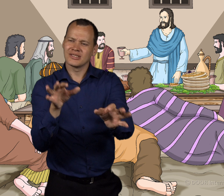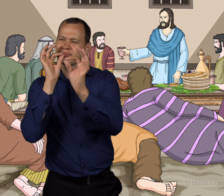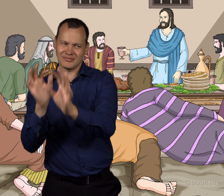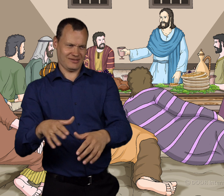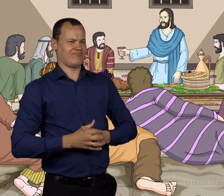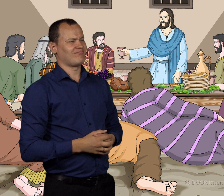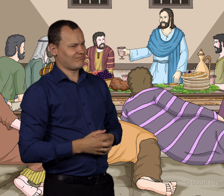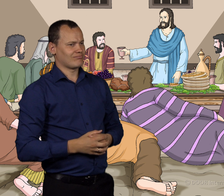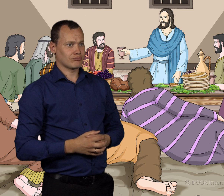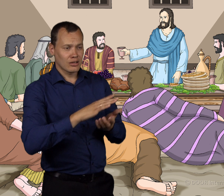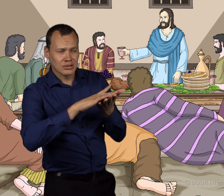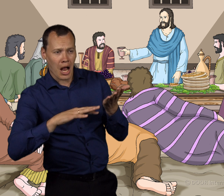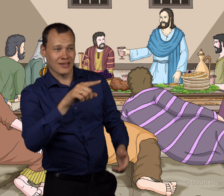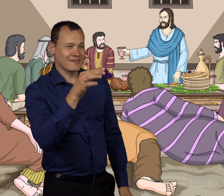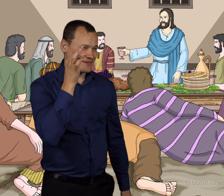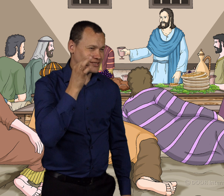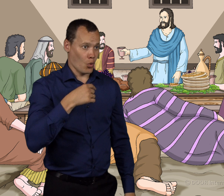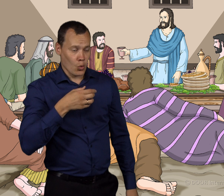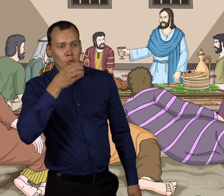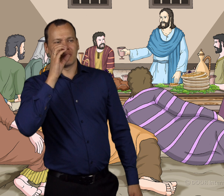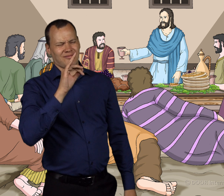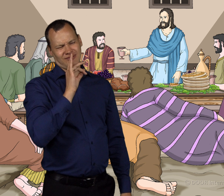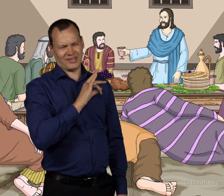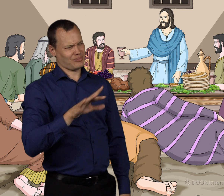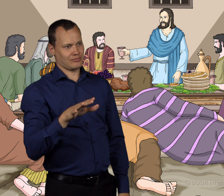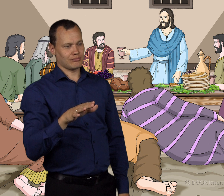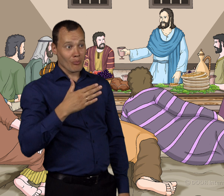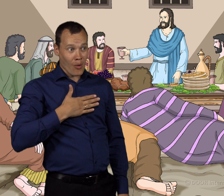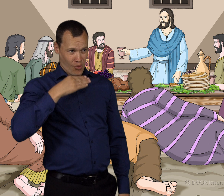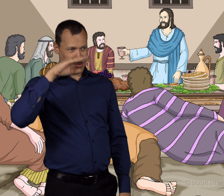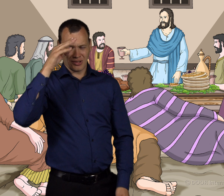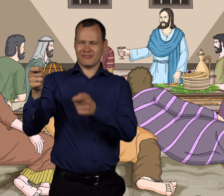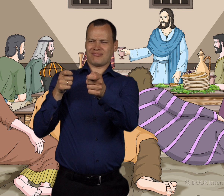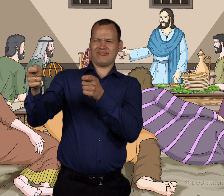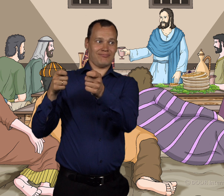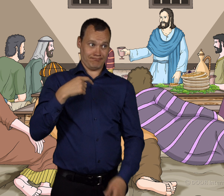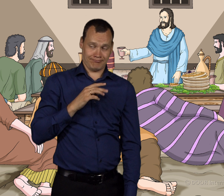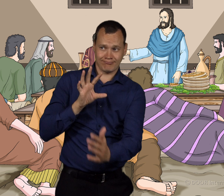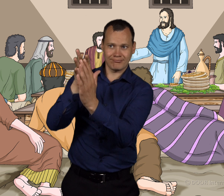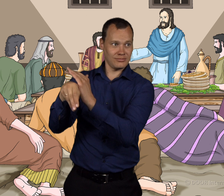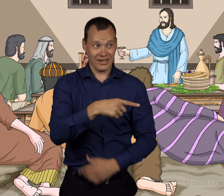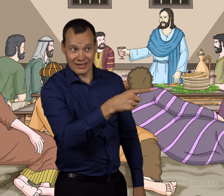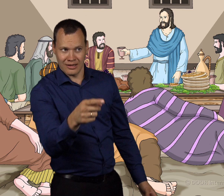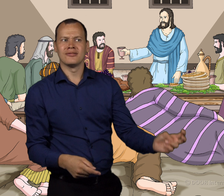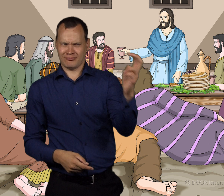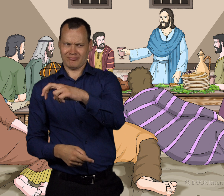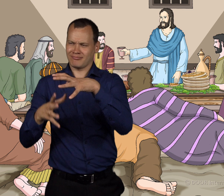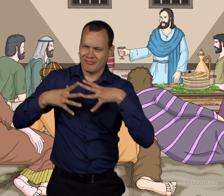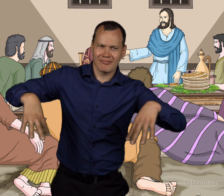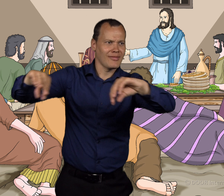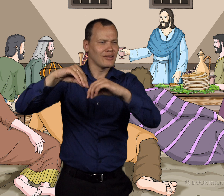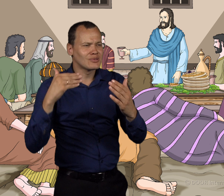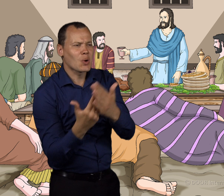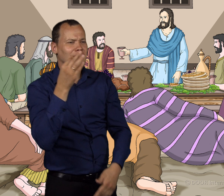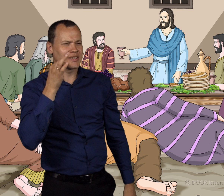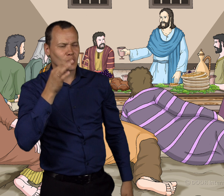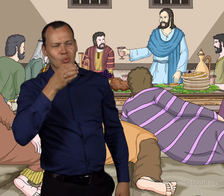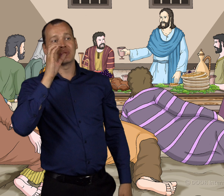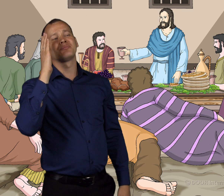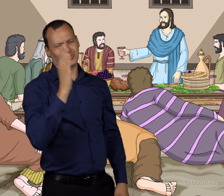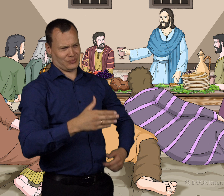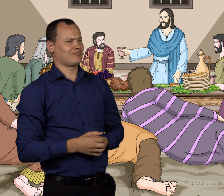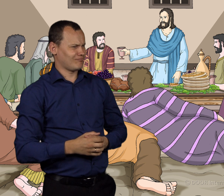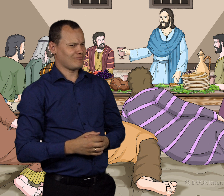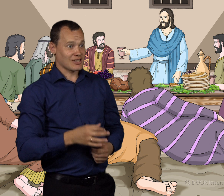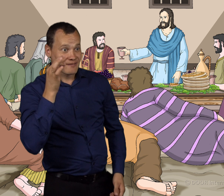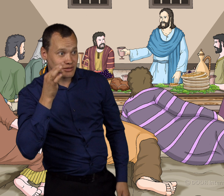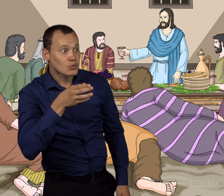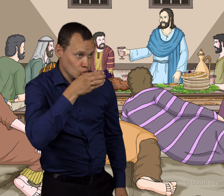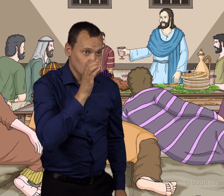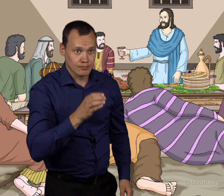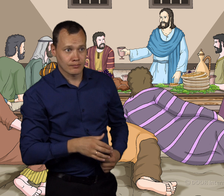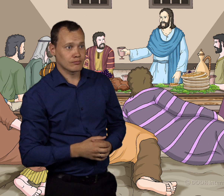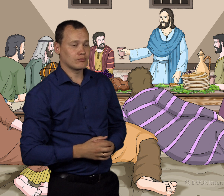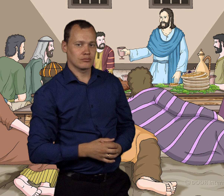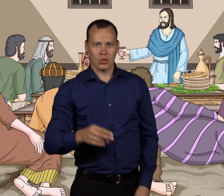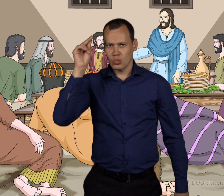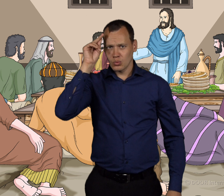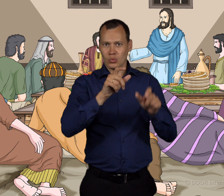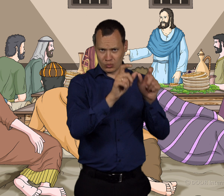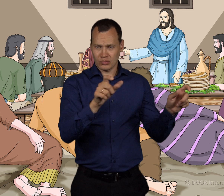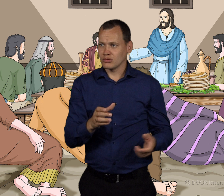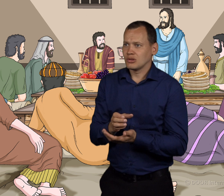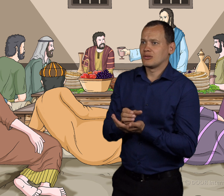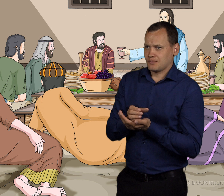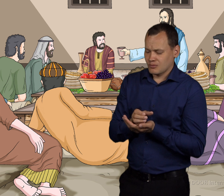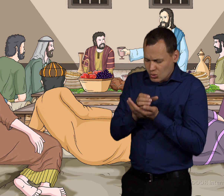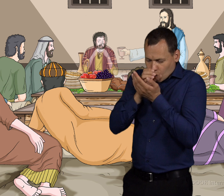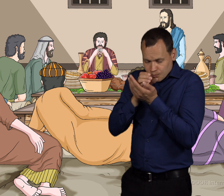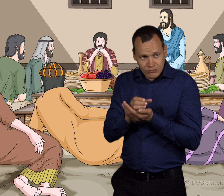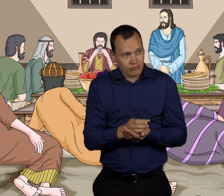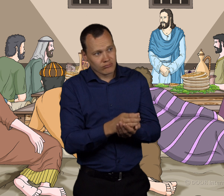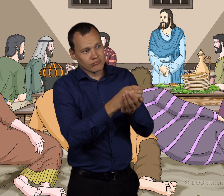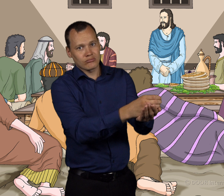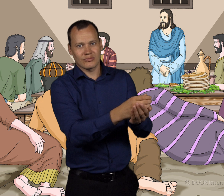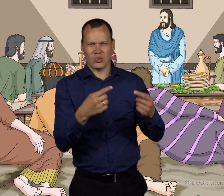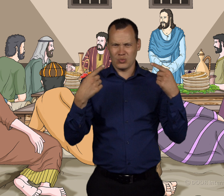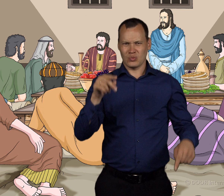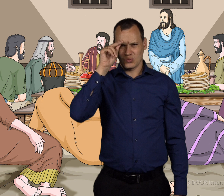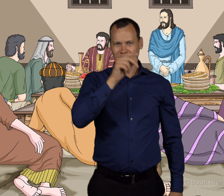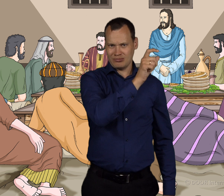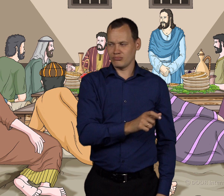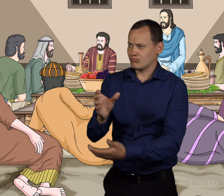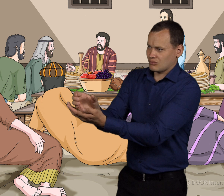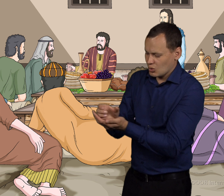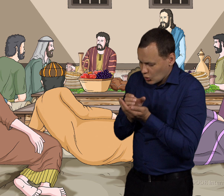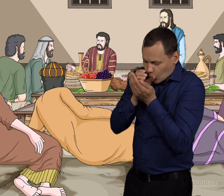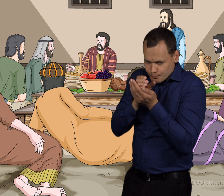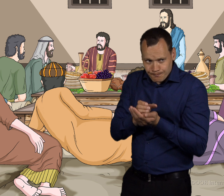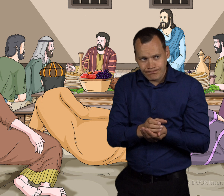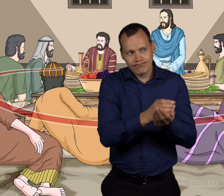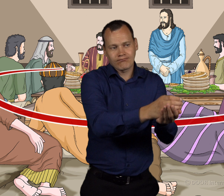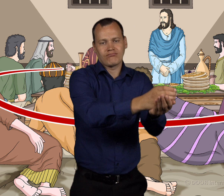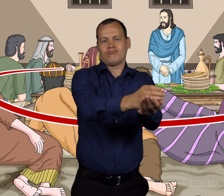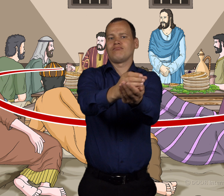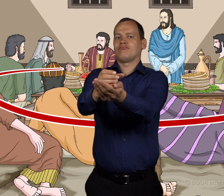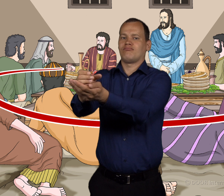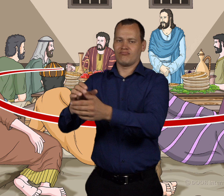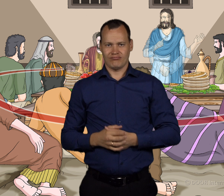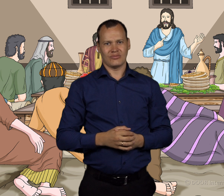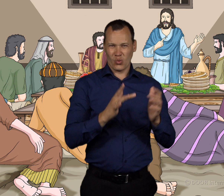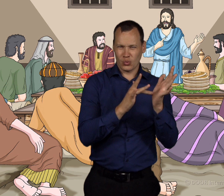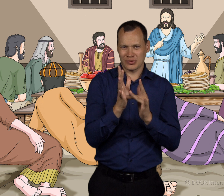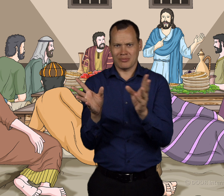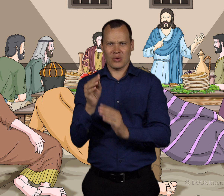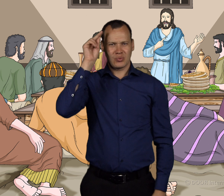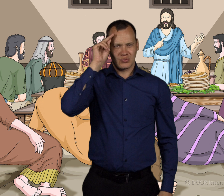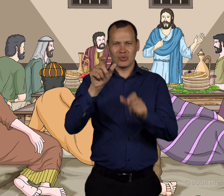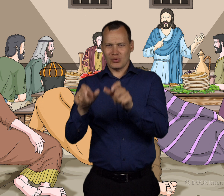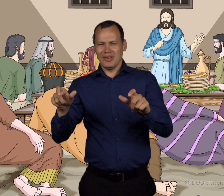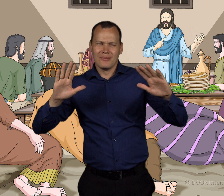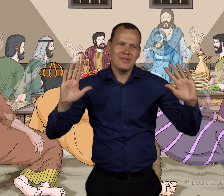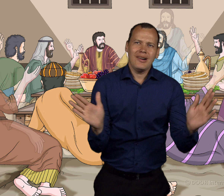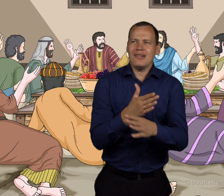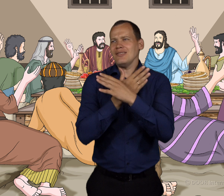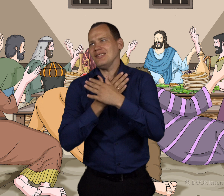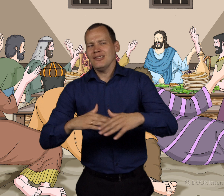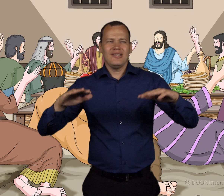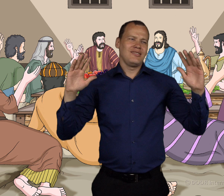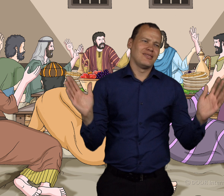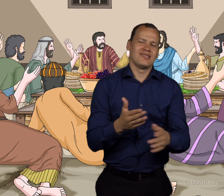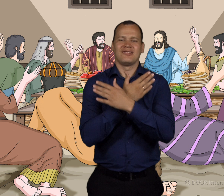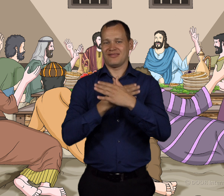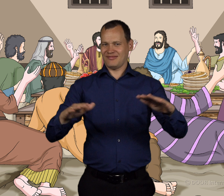I tell you, I will not drink of this fruit of the vine from now on until that day when I drink it anew with you in My Father’s kingdom.”